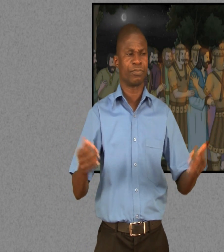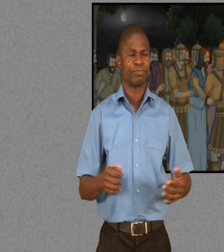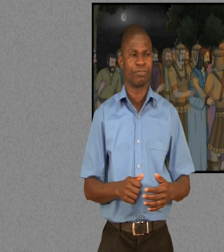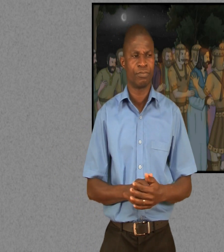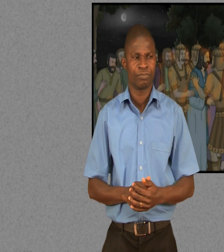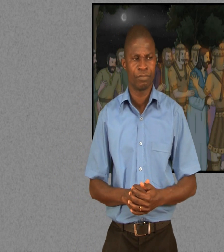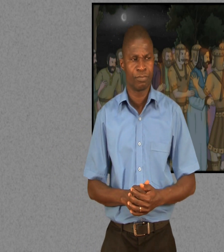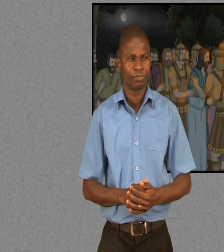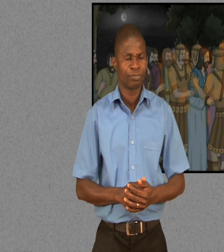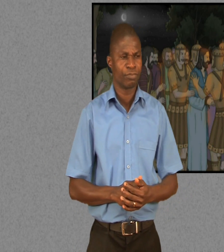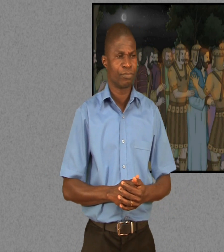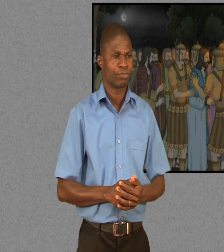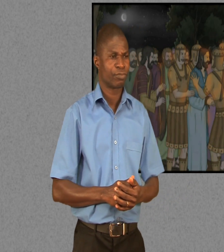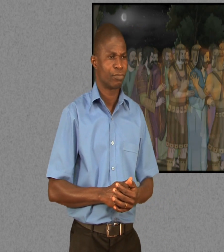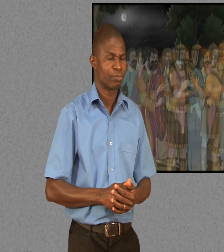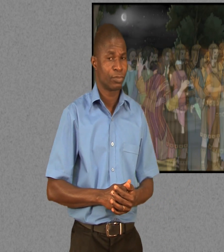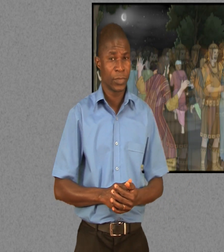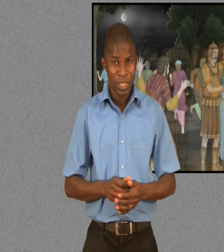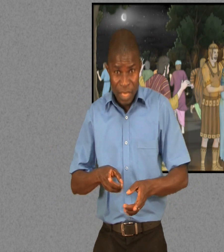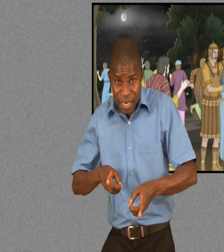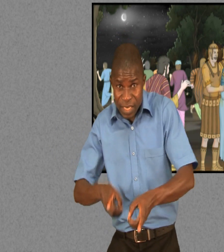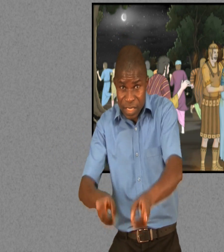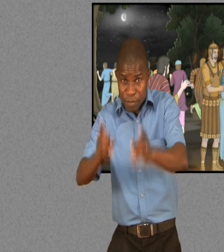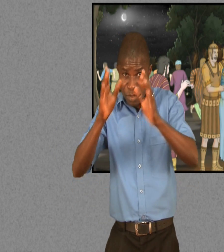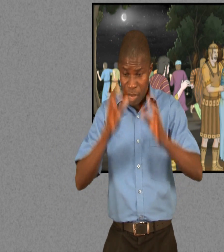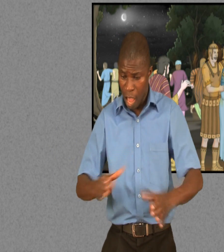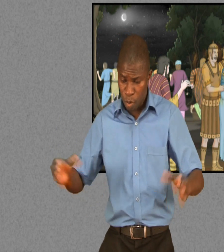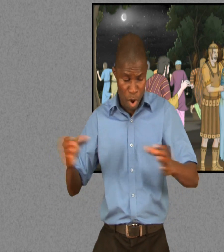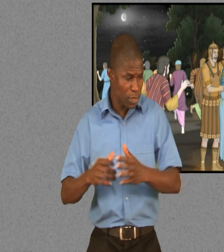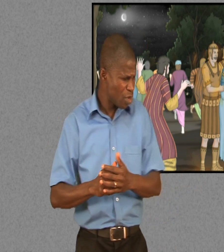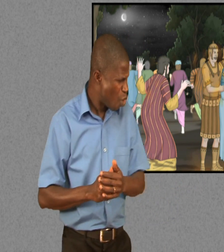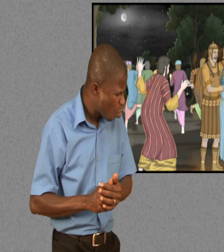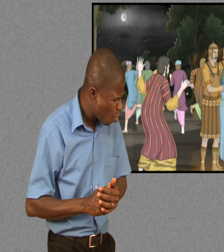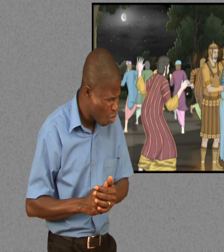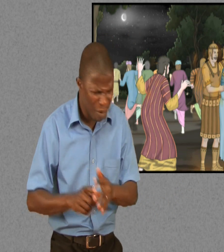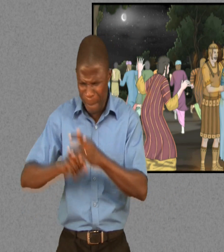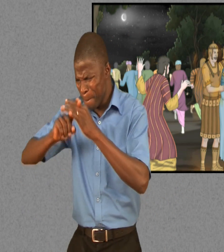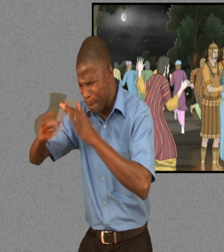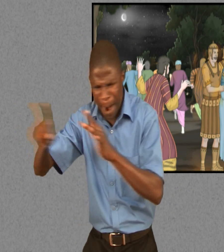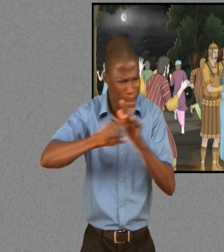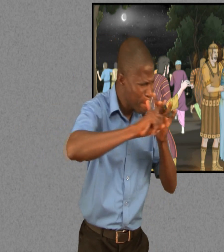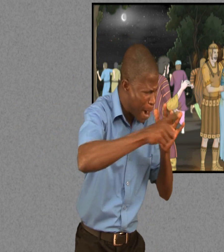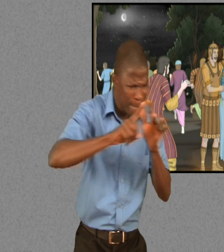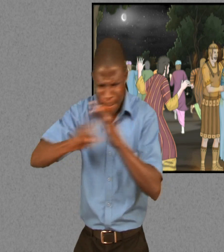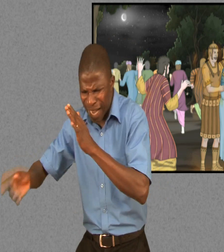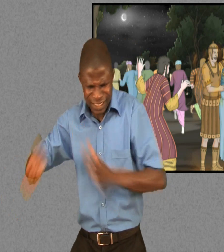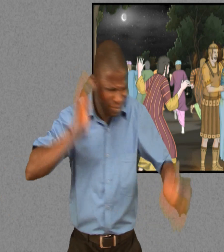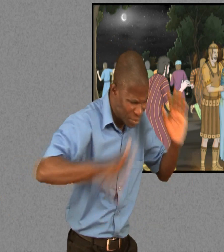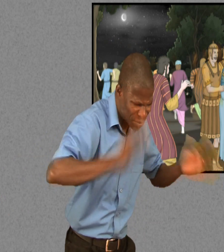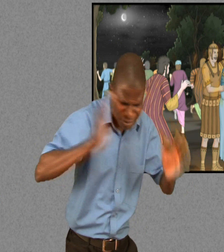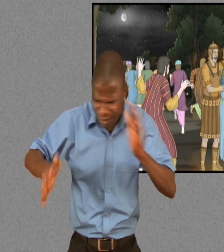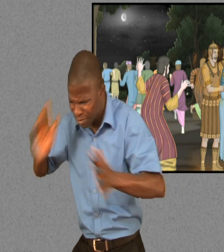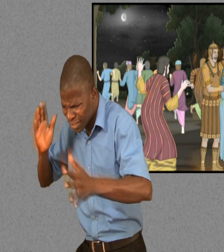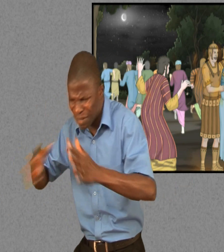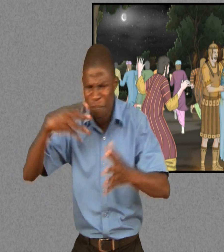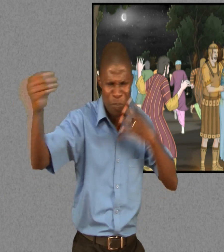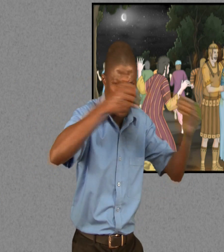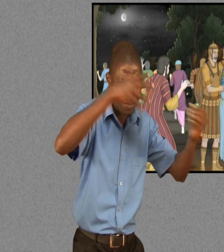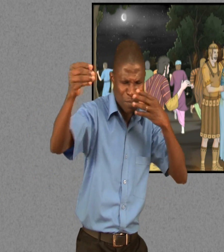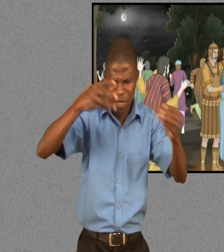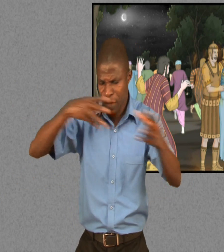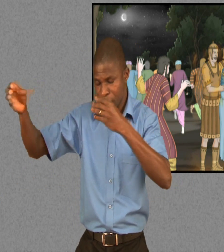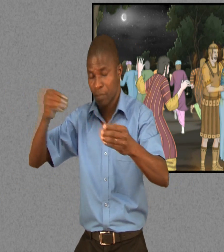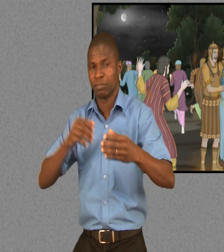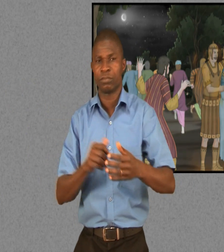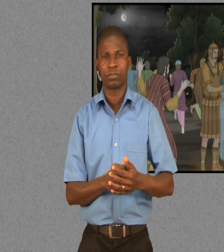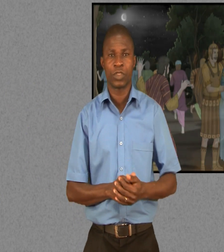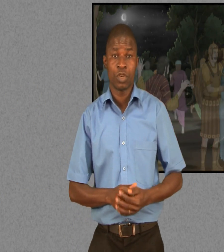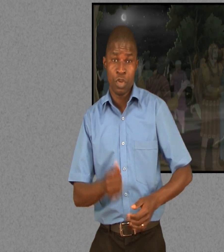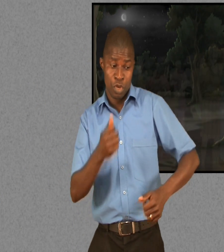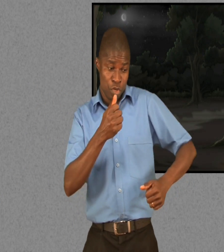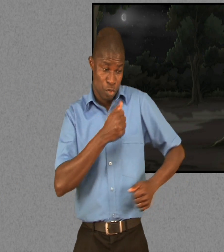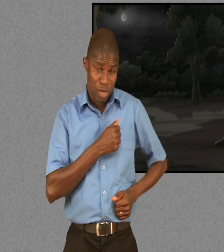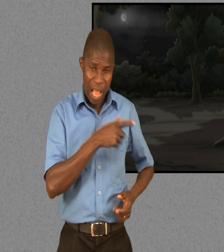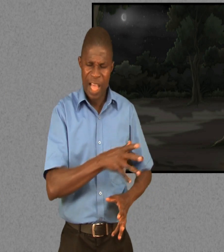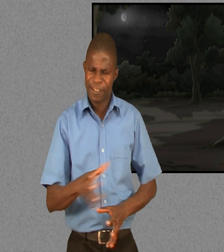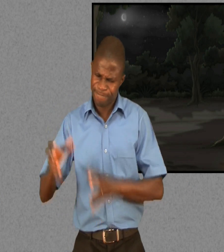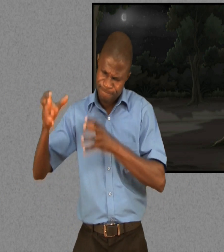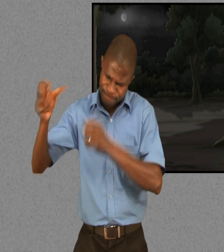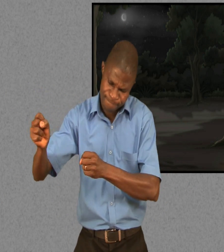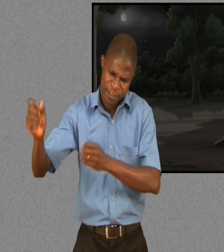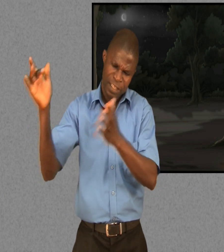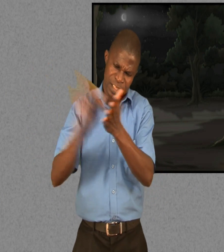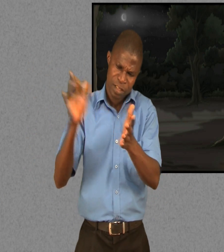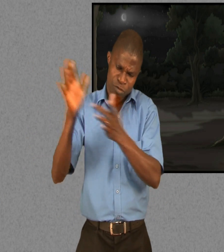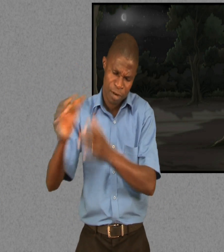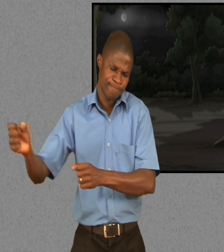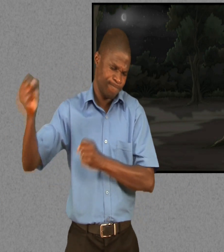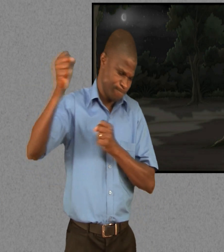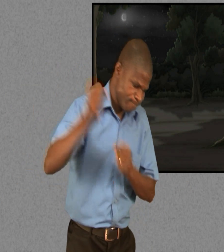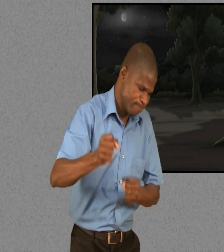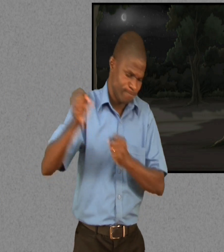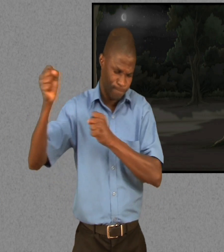Then all the disciples deserted Him and fled.